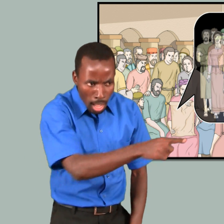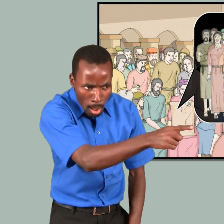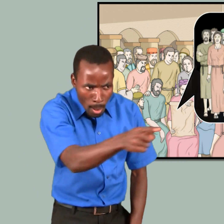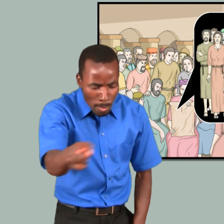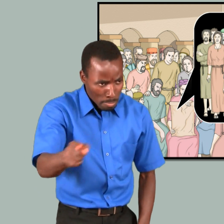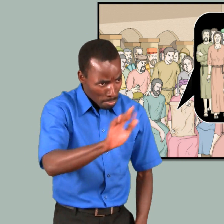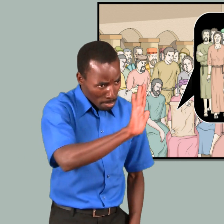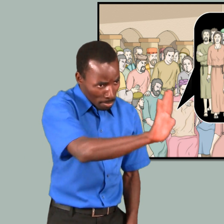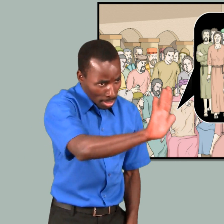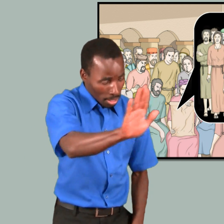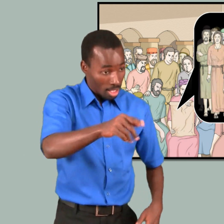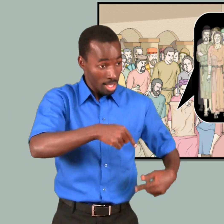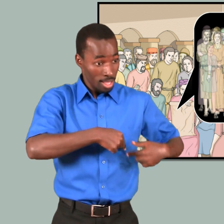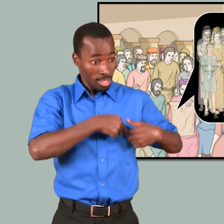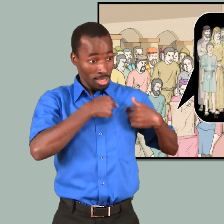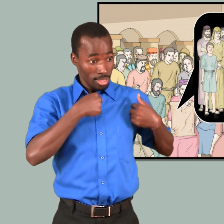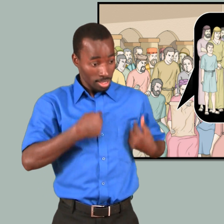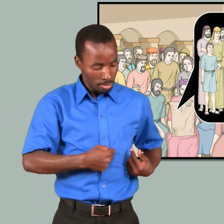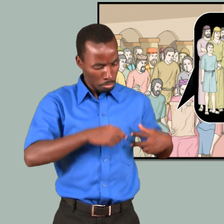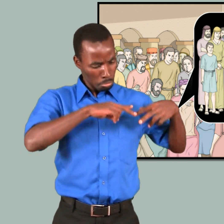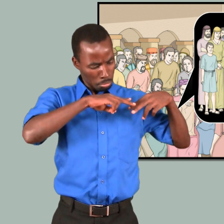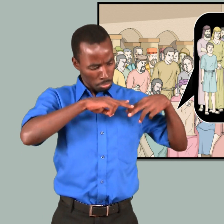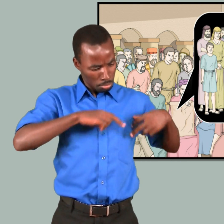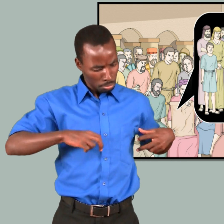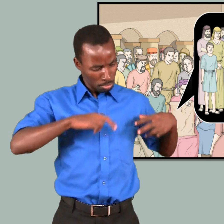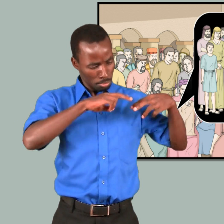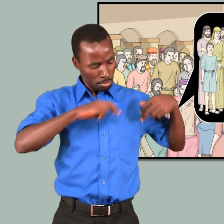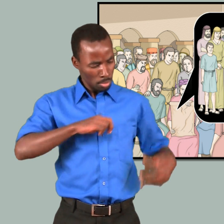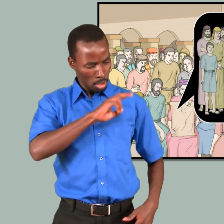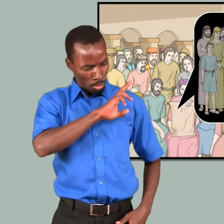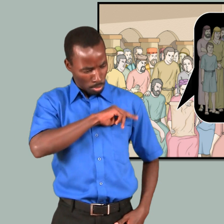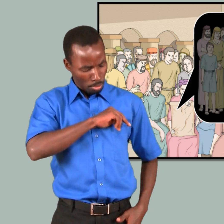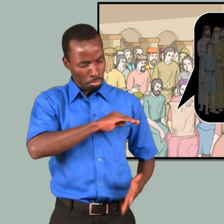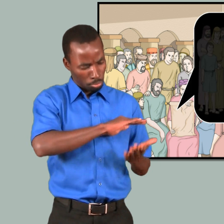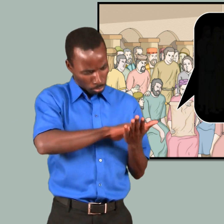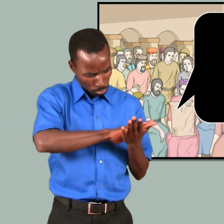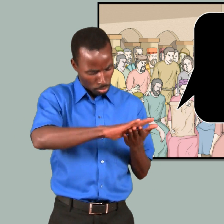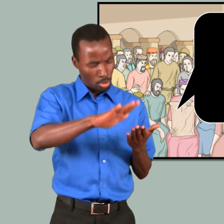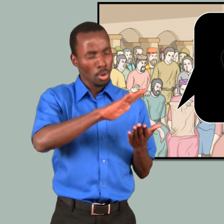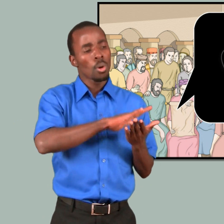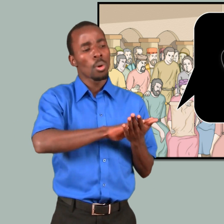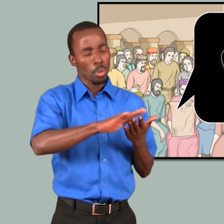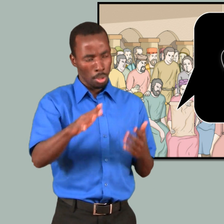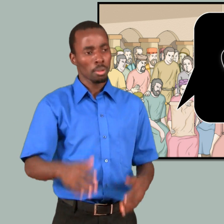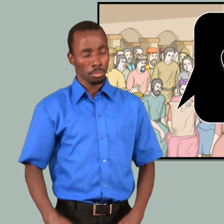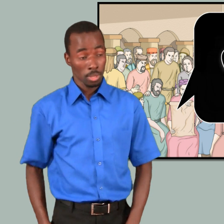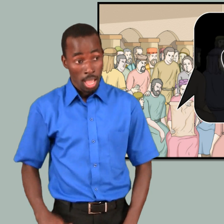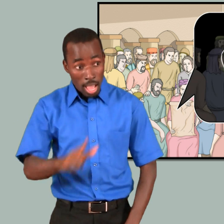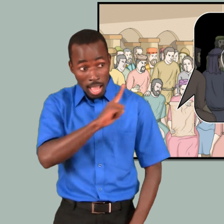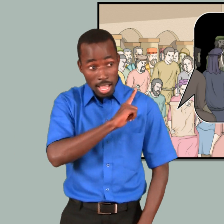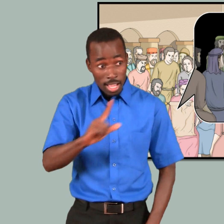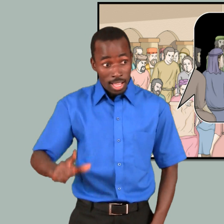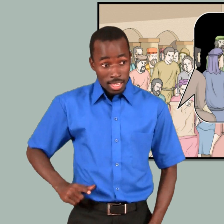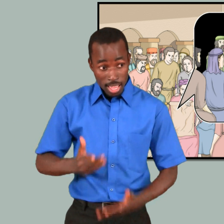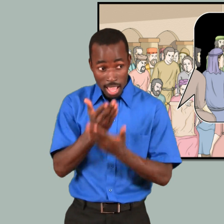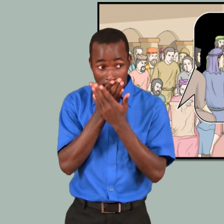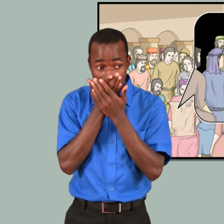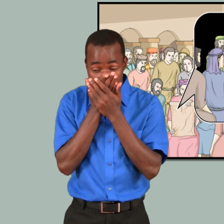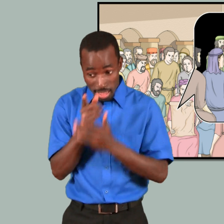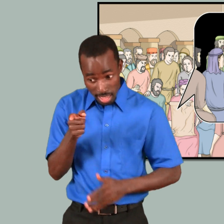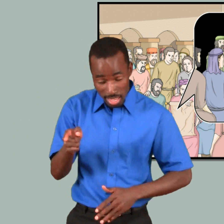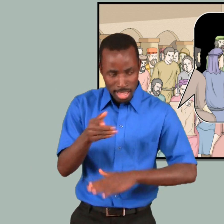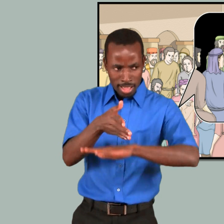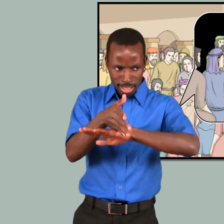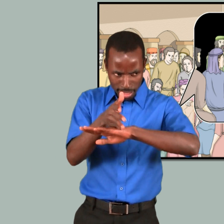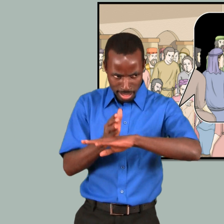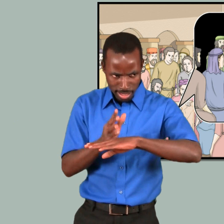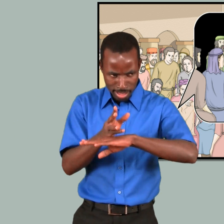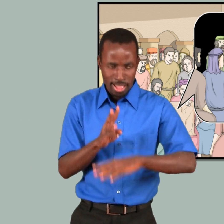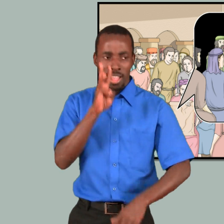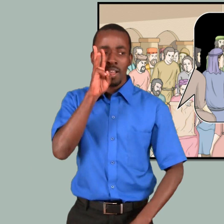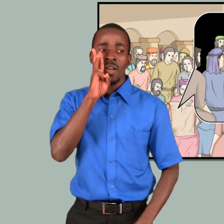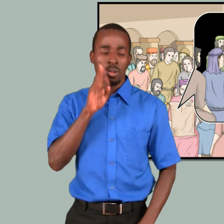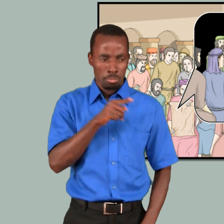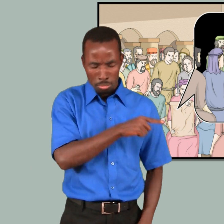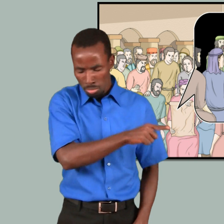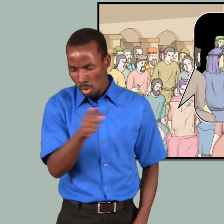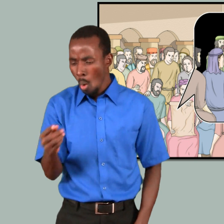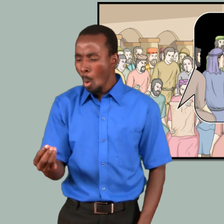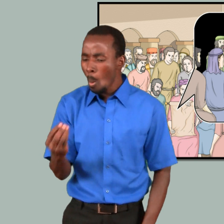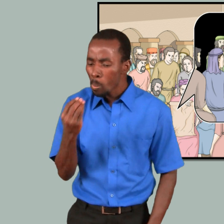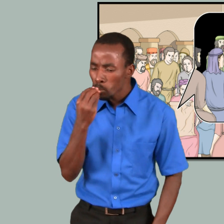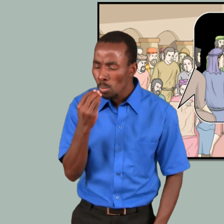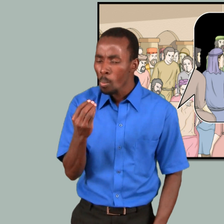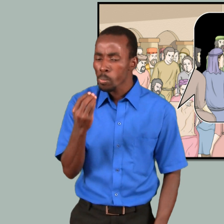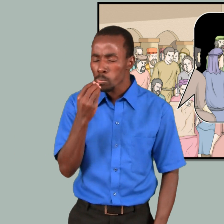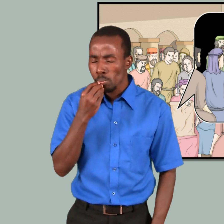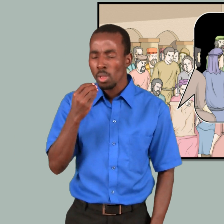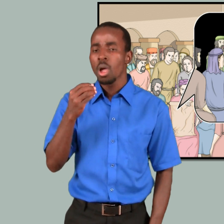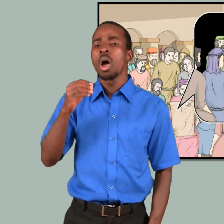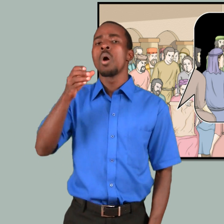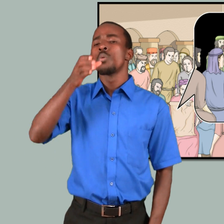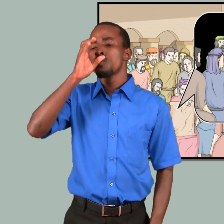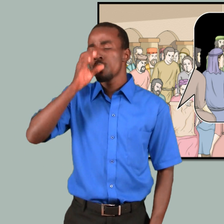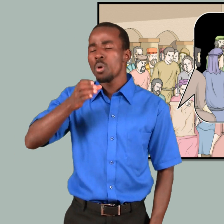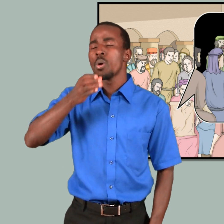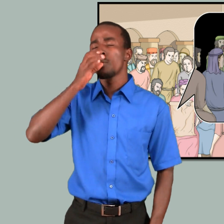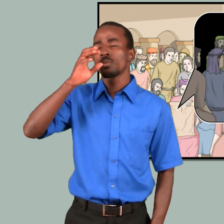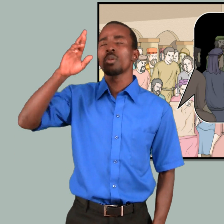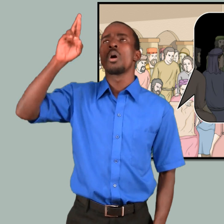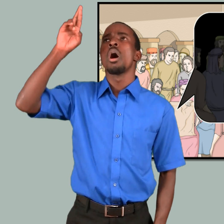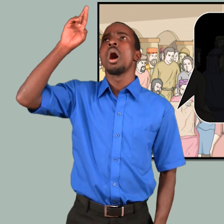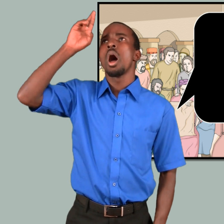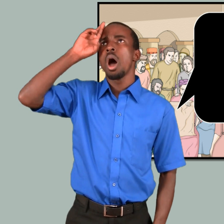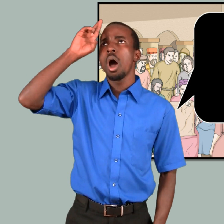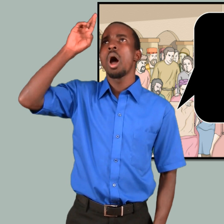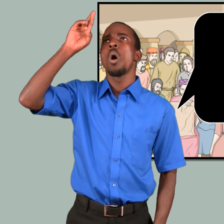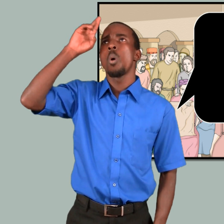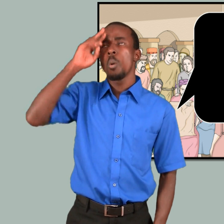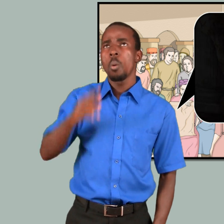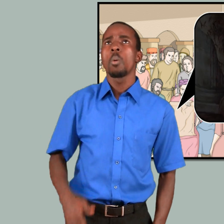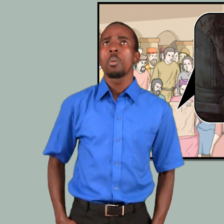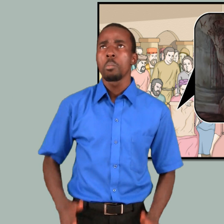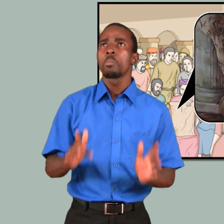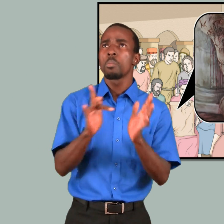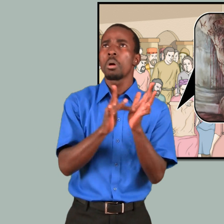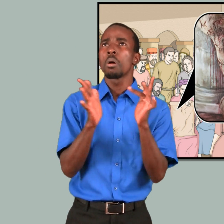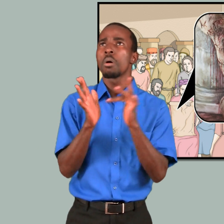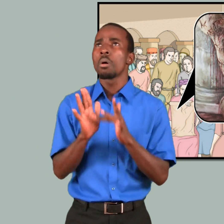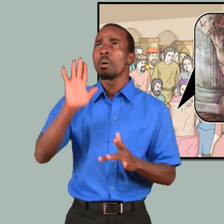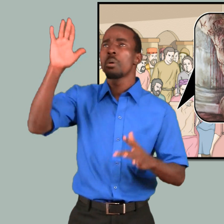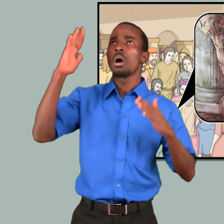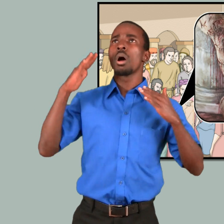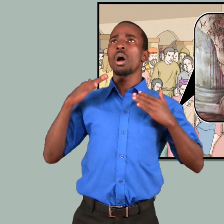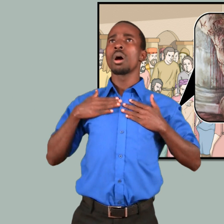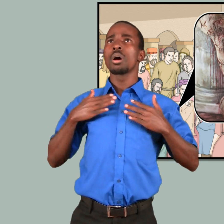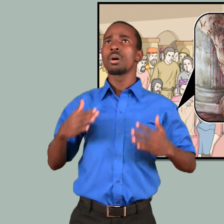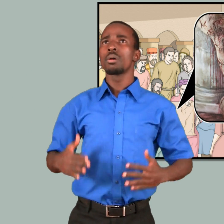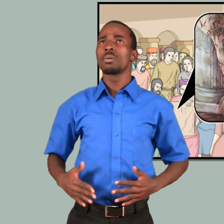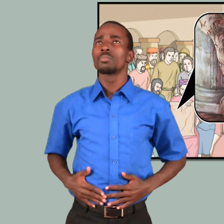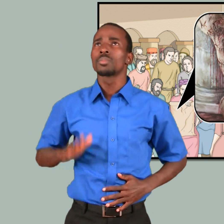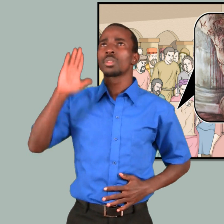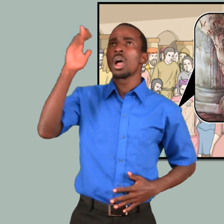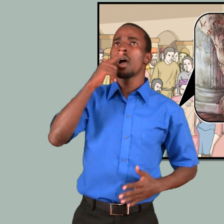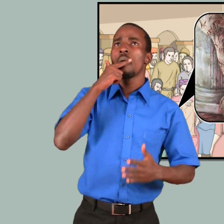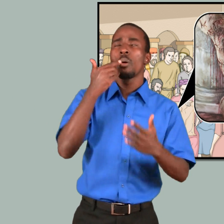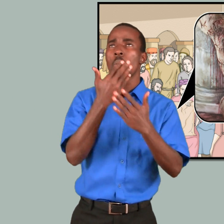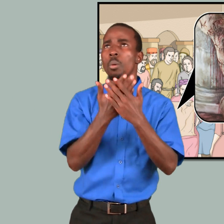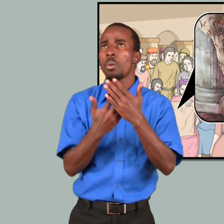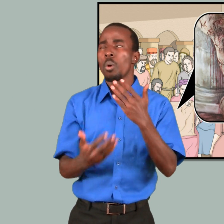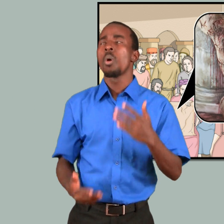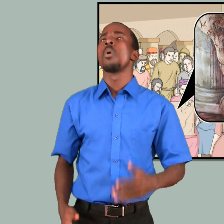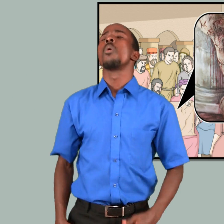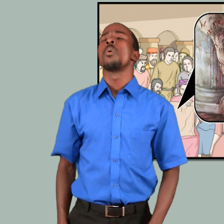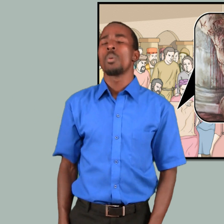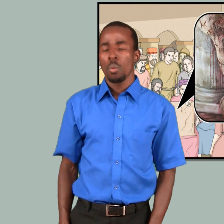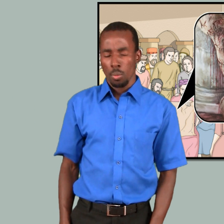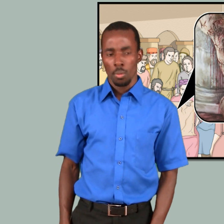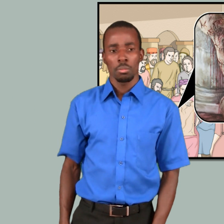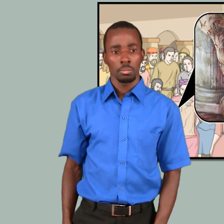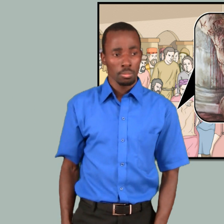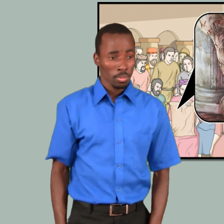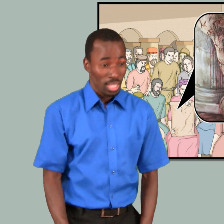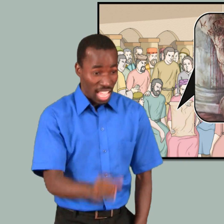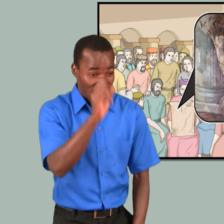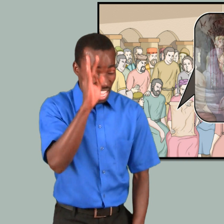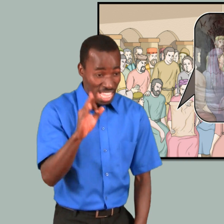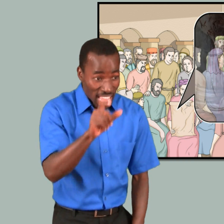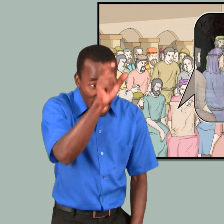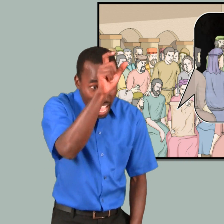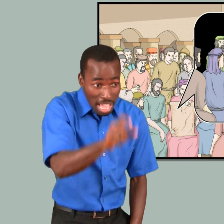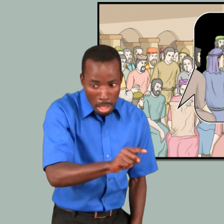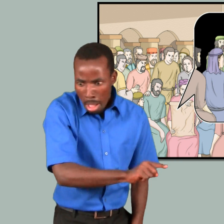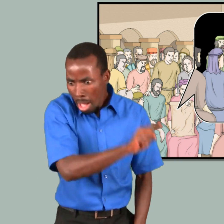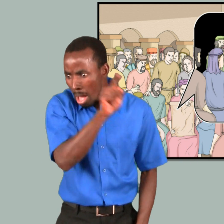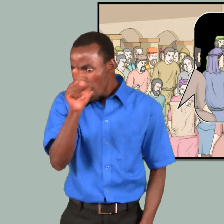Each one must examine himself before he eats of the bread and drinks of the cup.